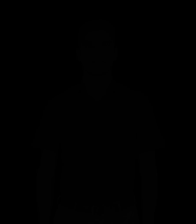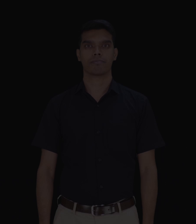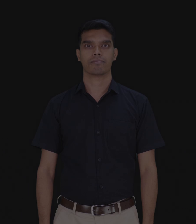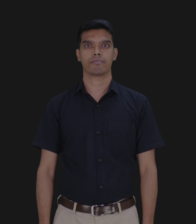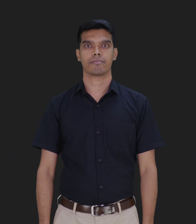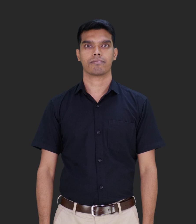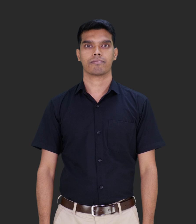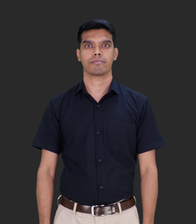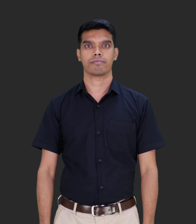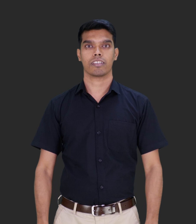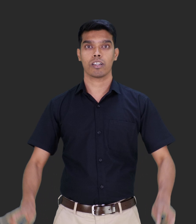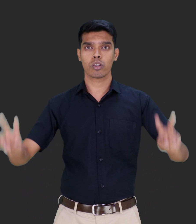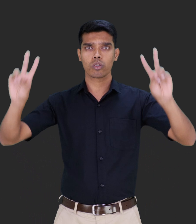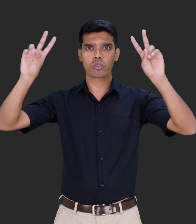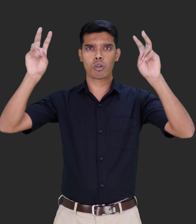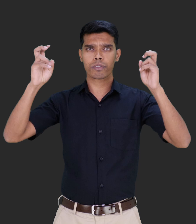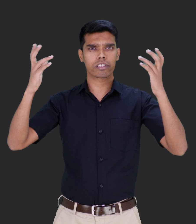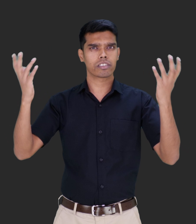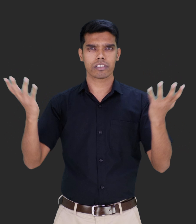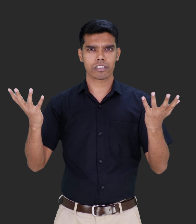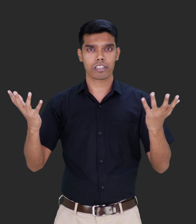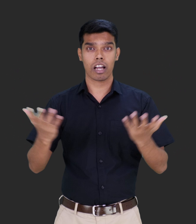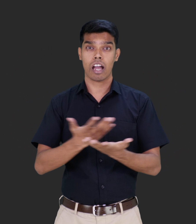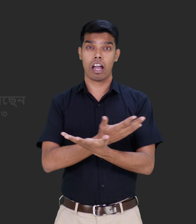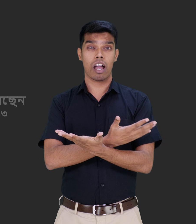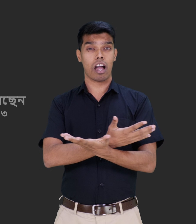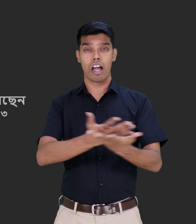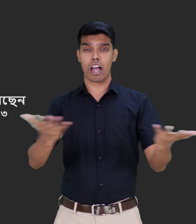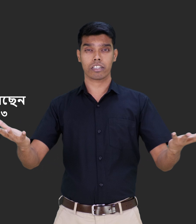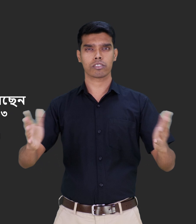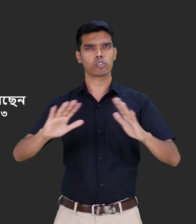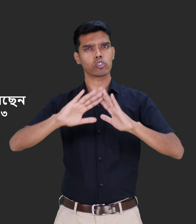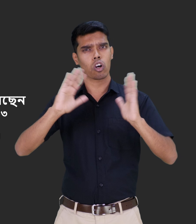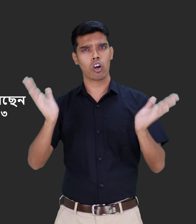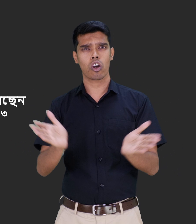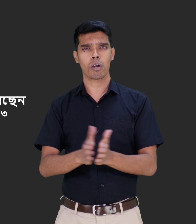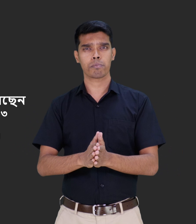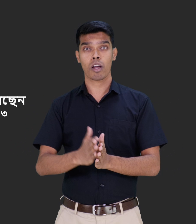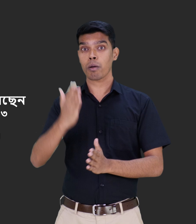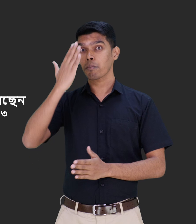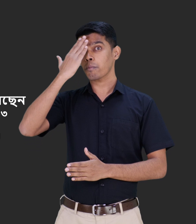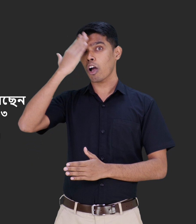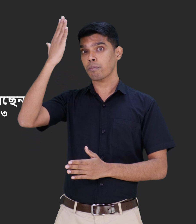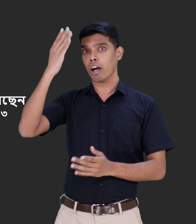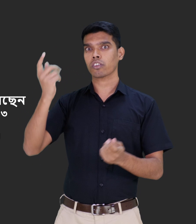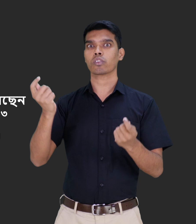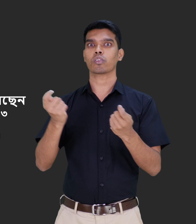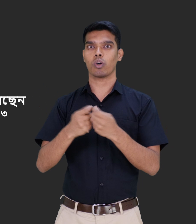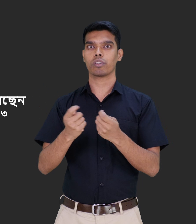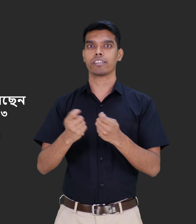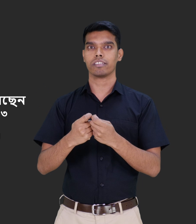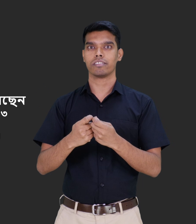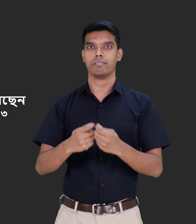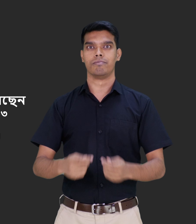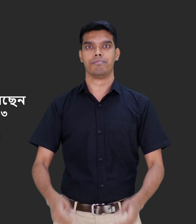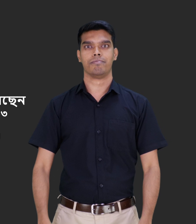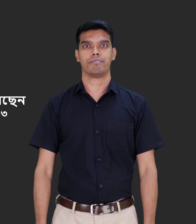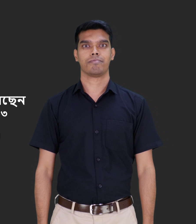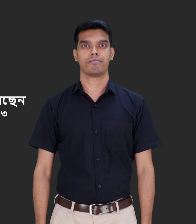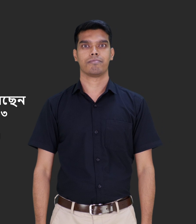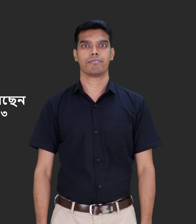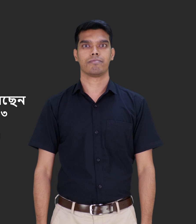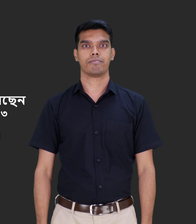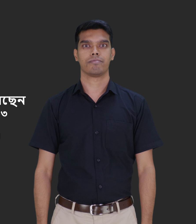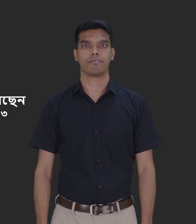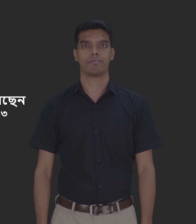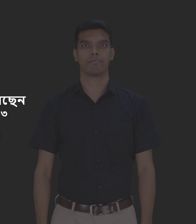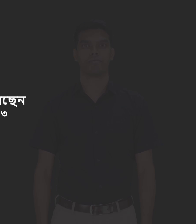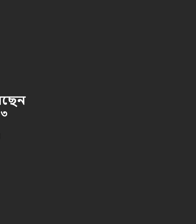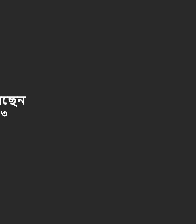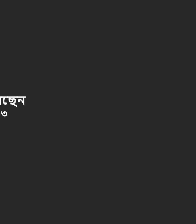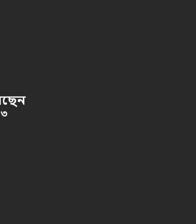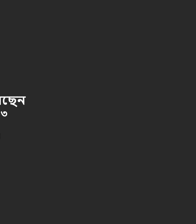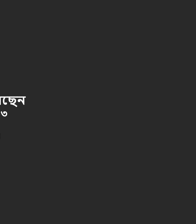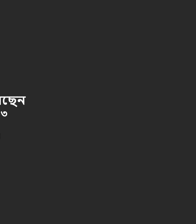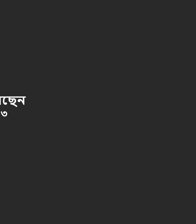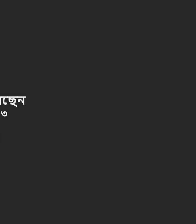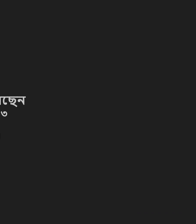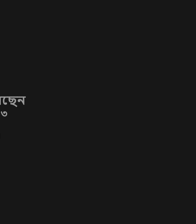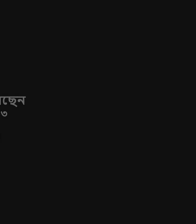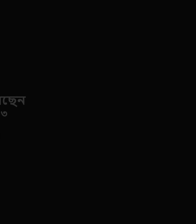God creates everything